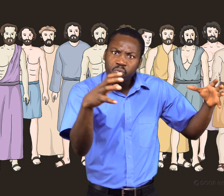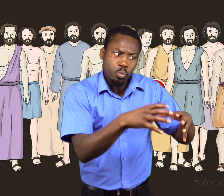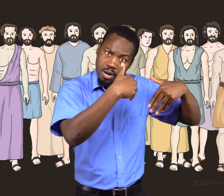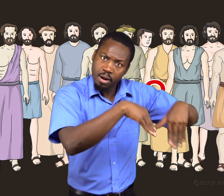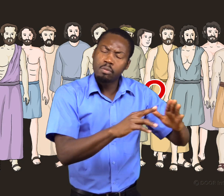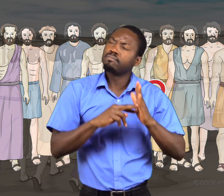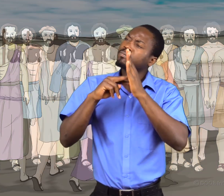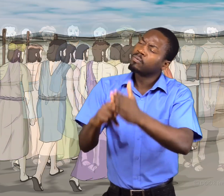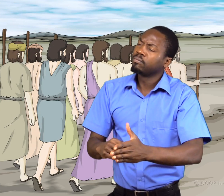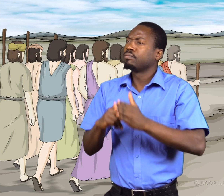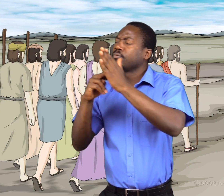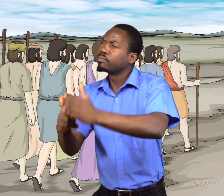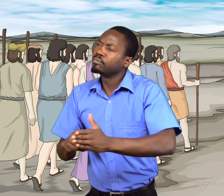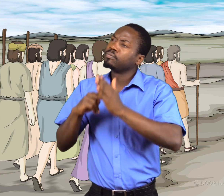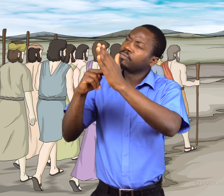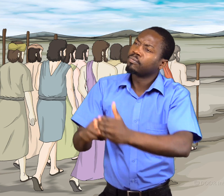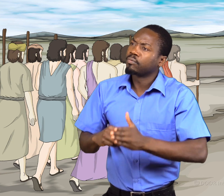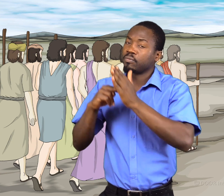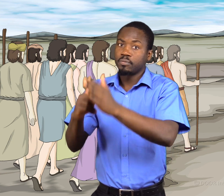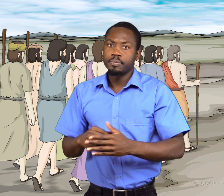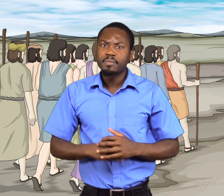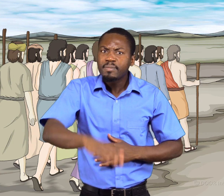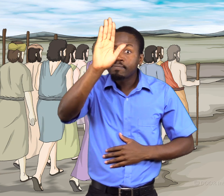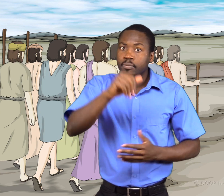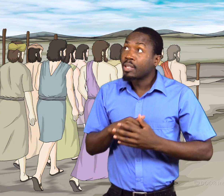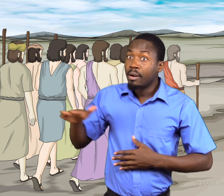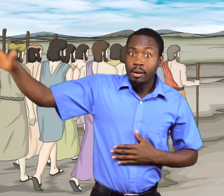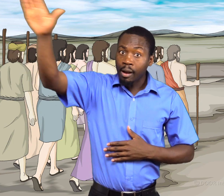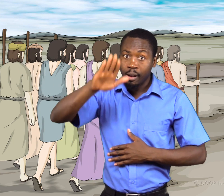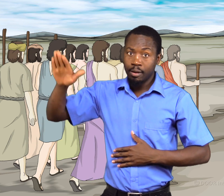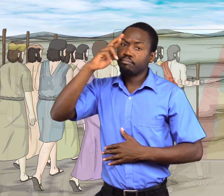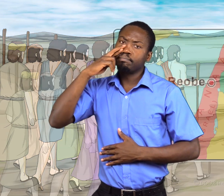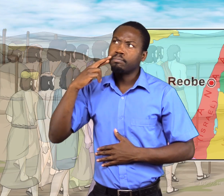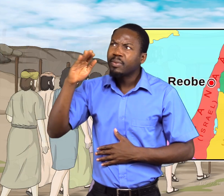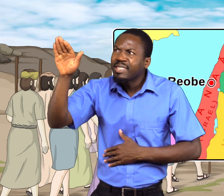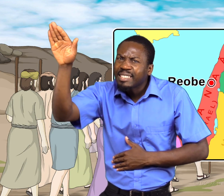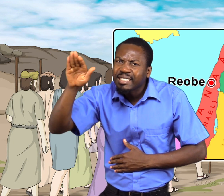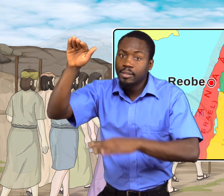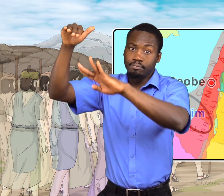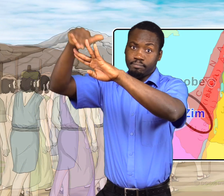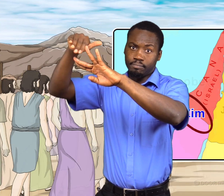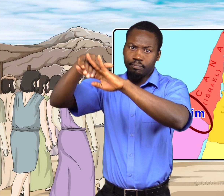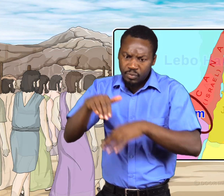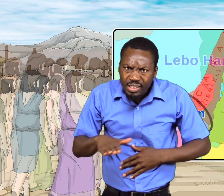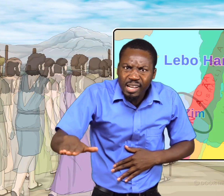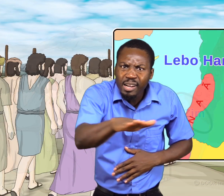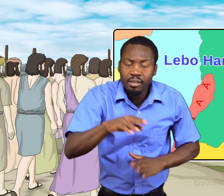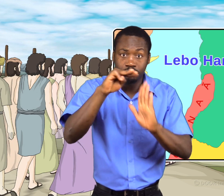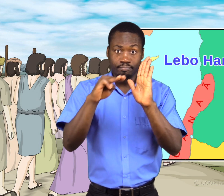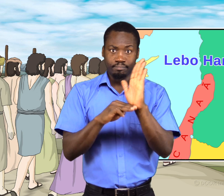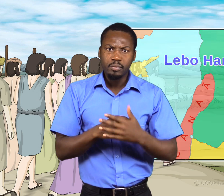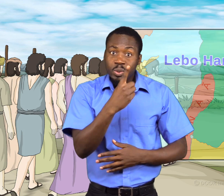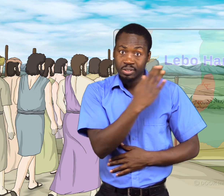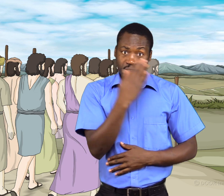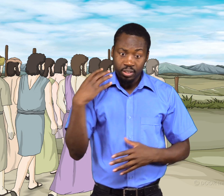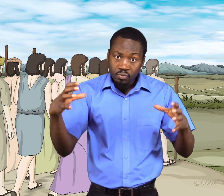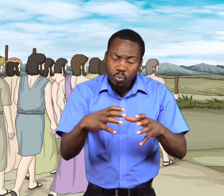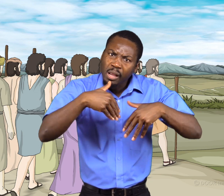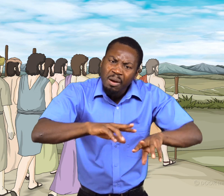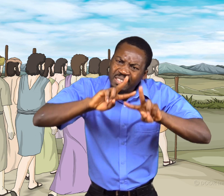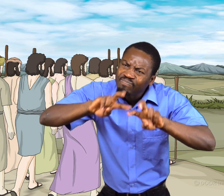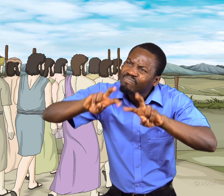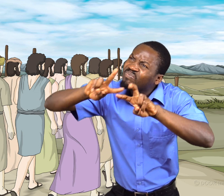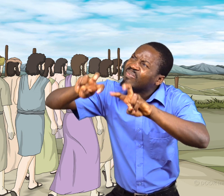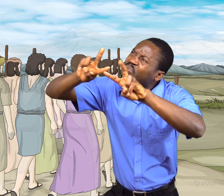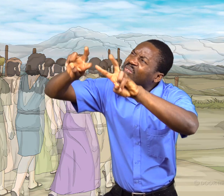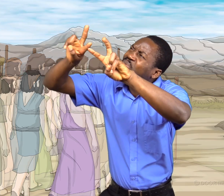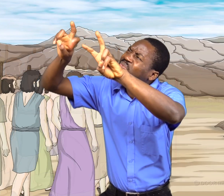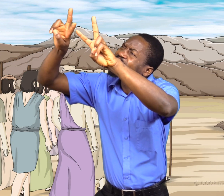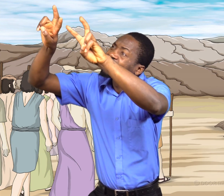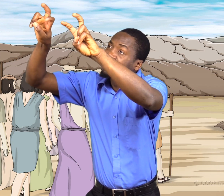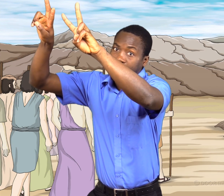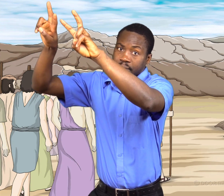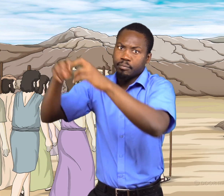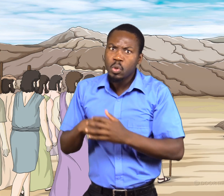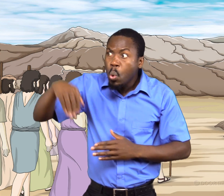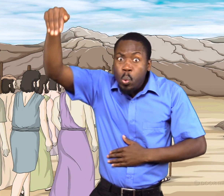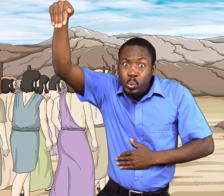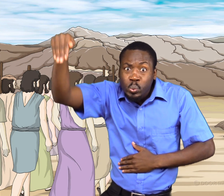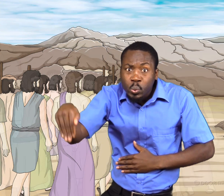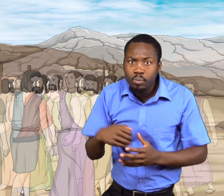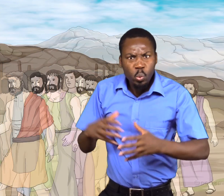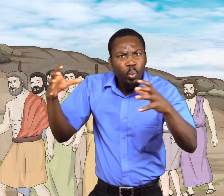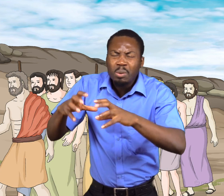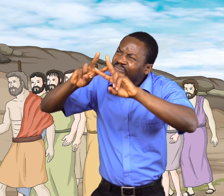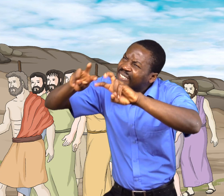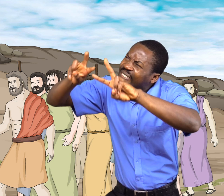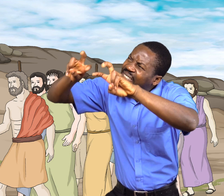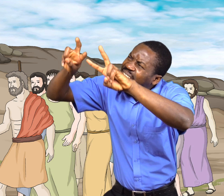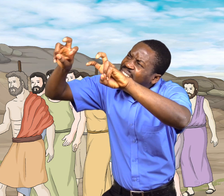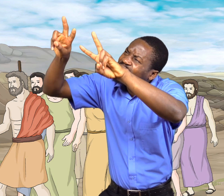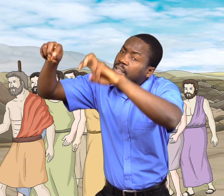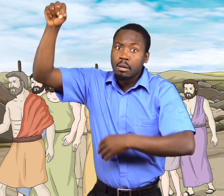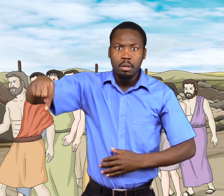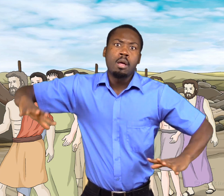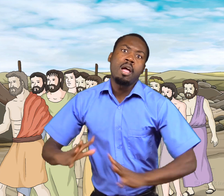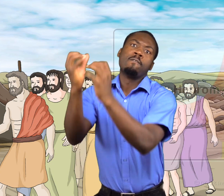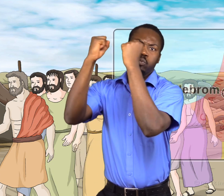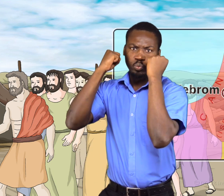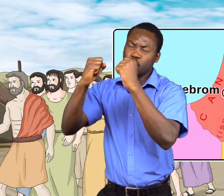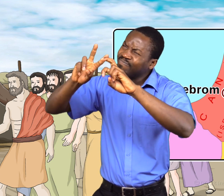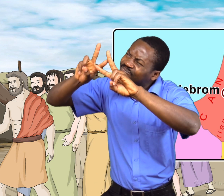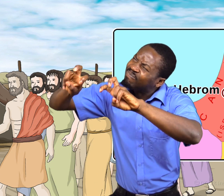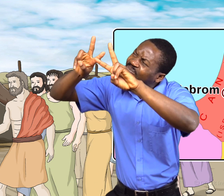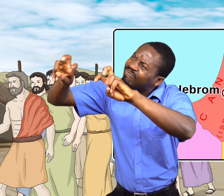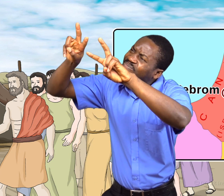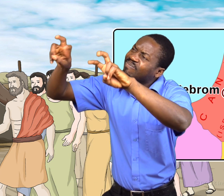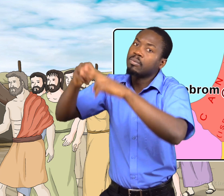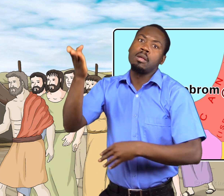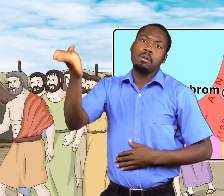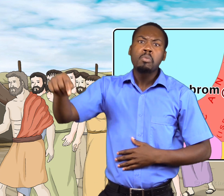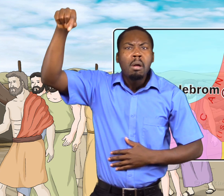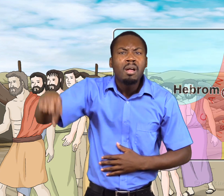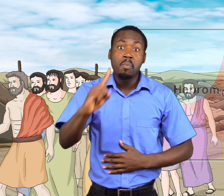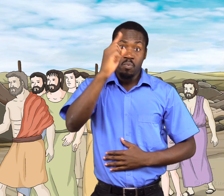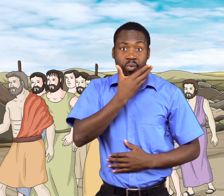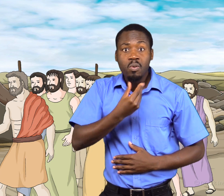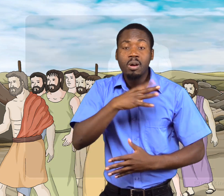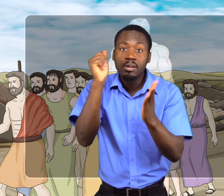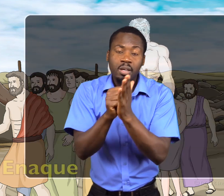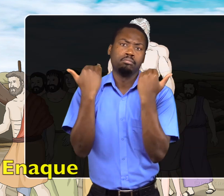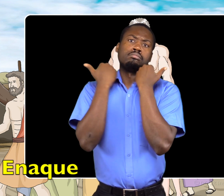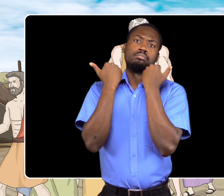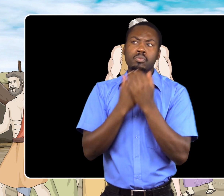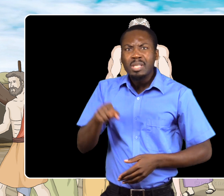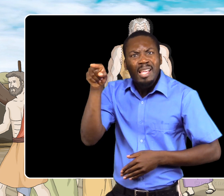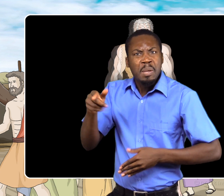(It was the season for the first ripe grapes.) So they went up and spied out the land from the Wilderness of Zin as far as Rehob, toward Lebo-hamath.